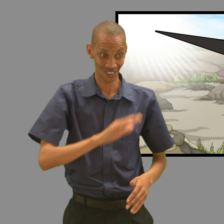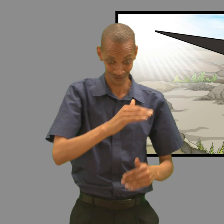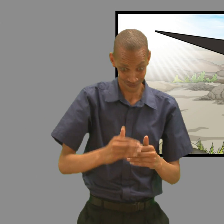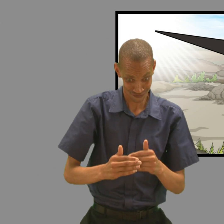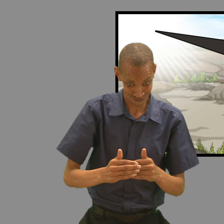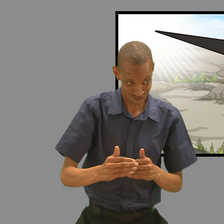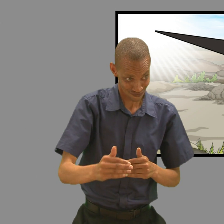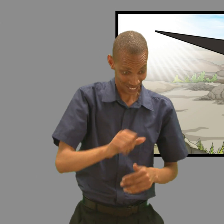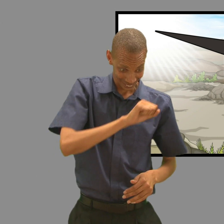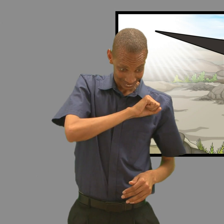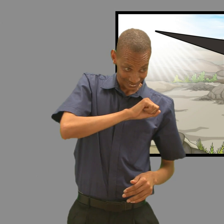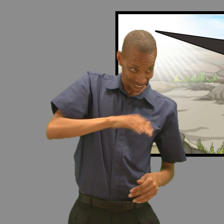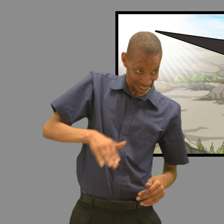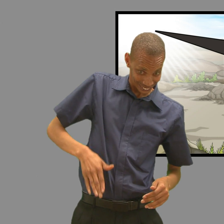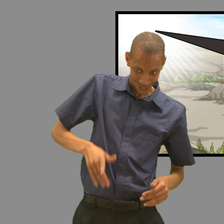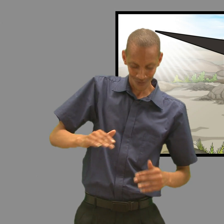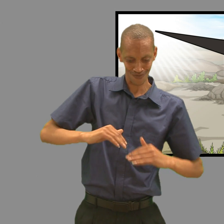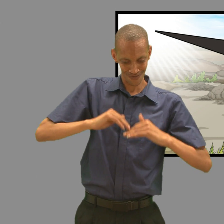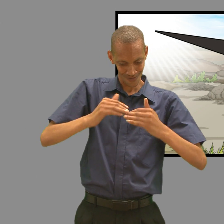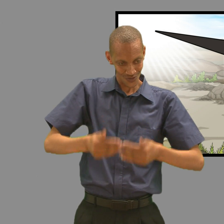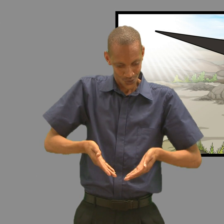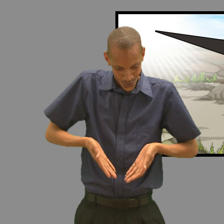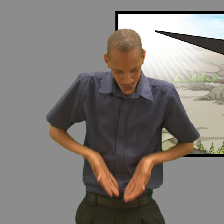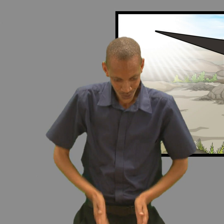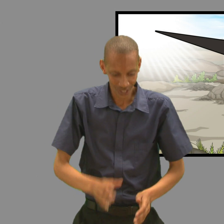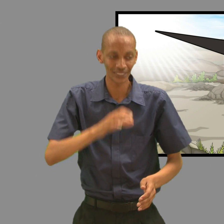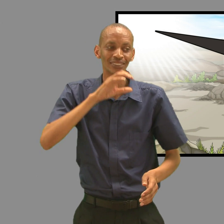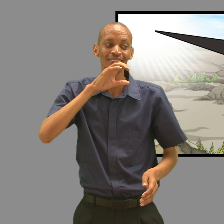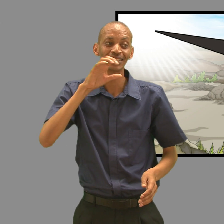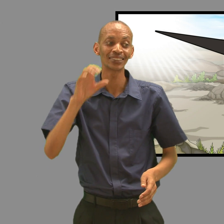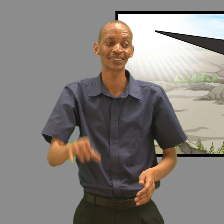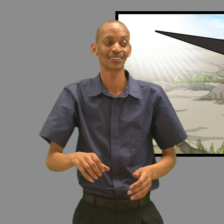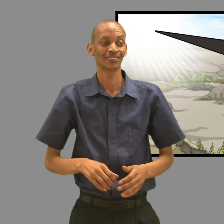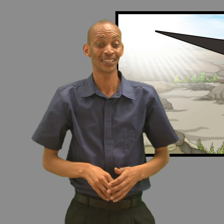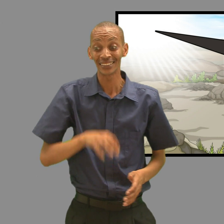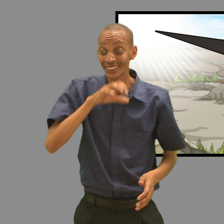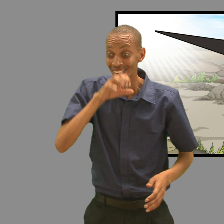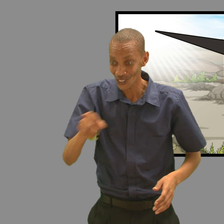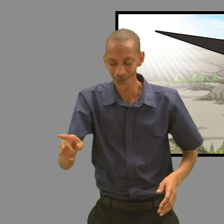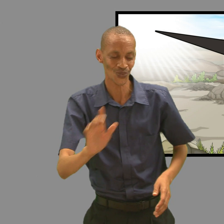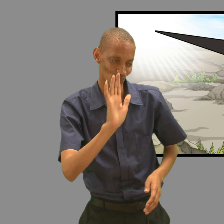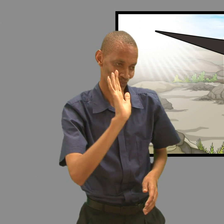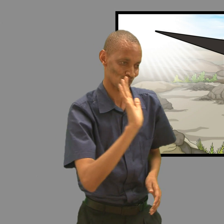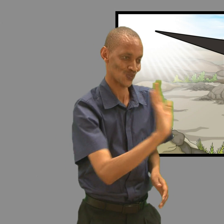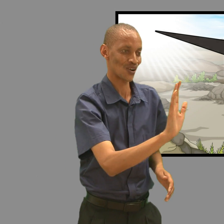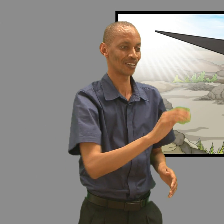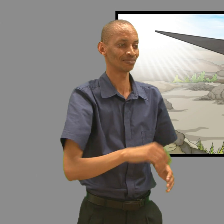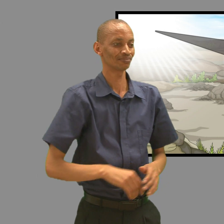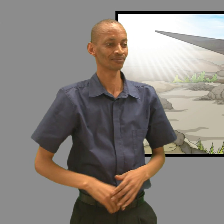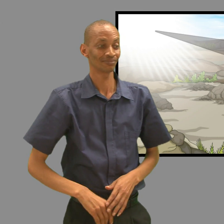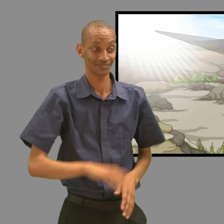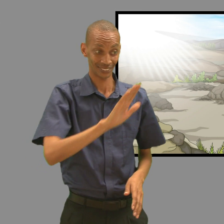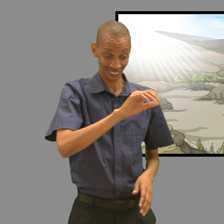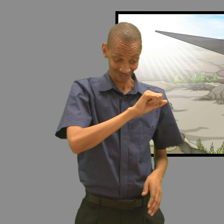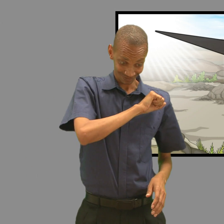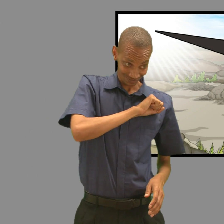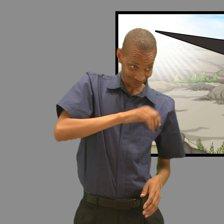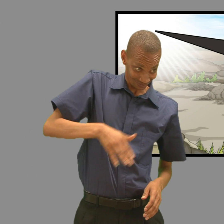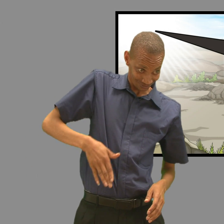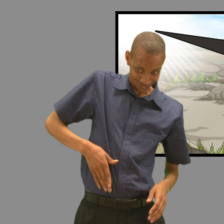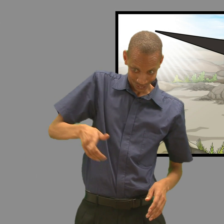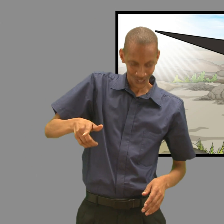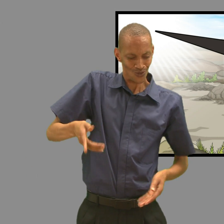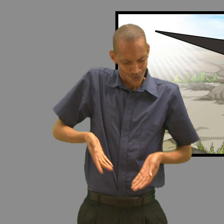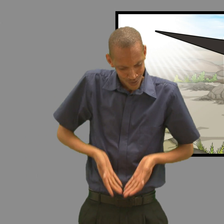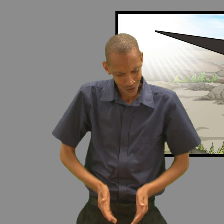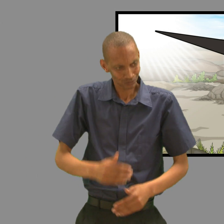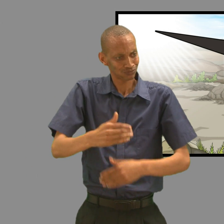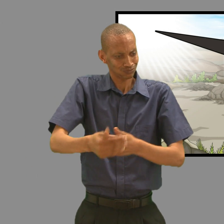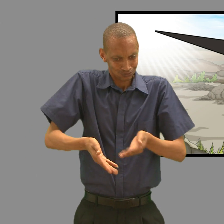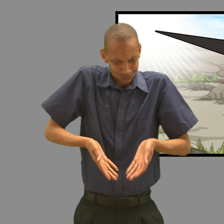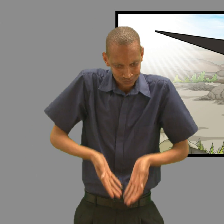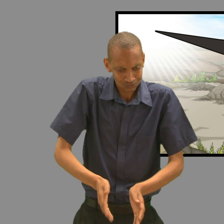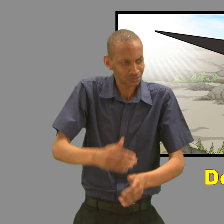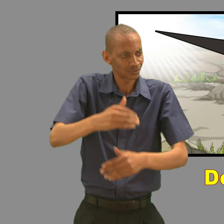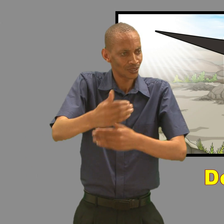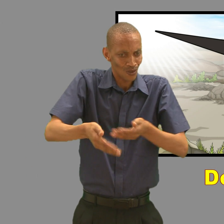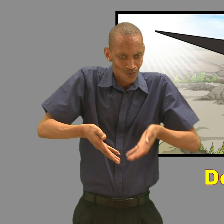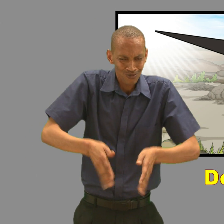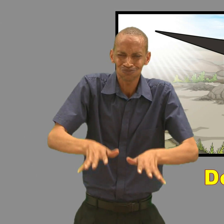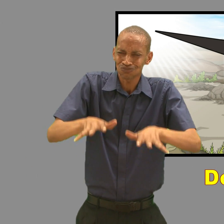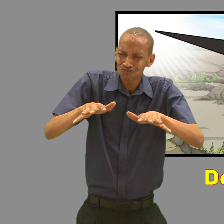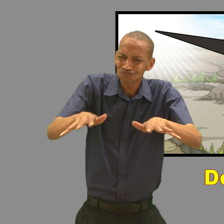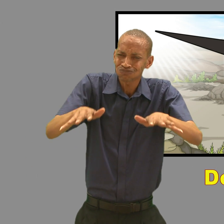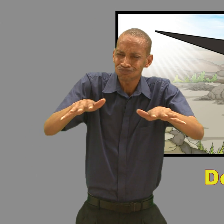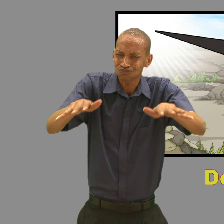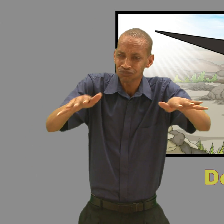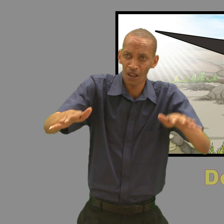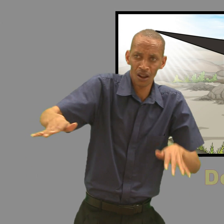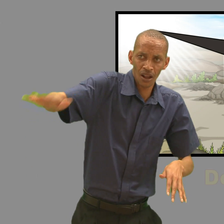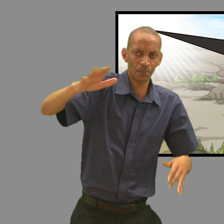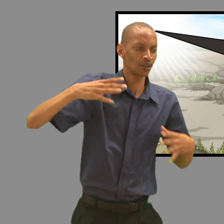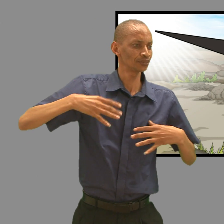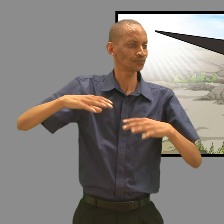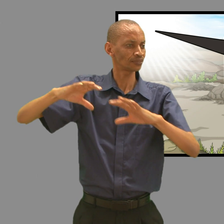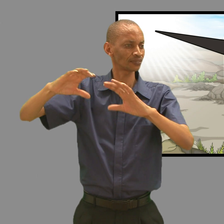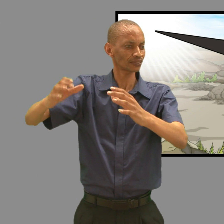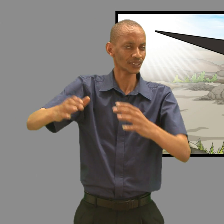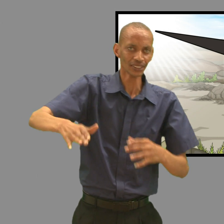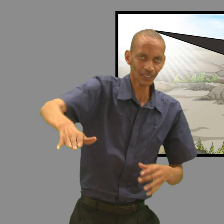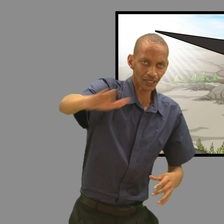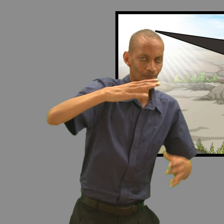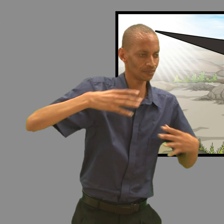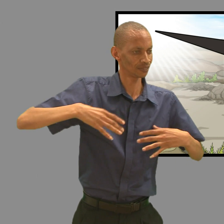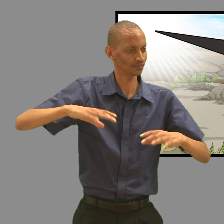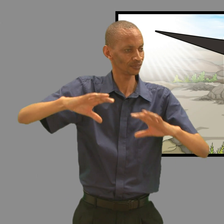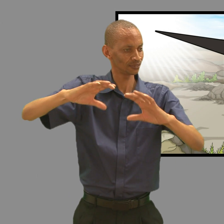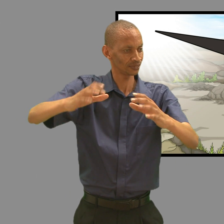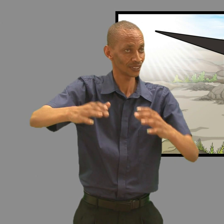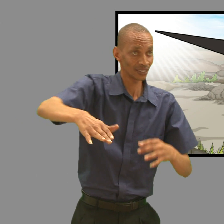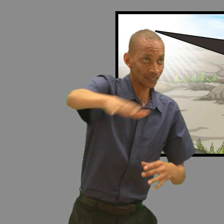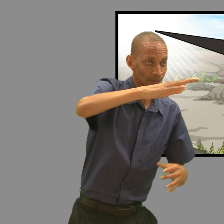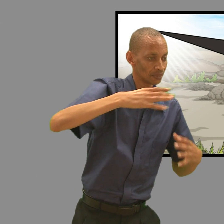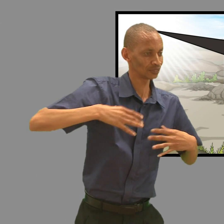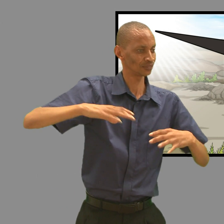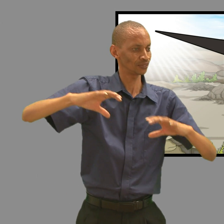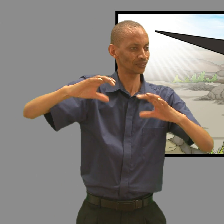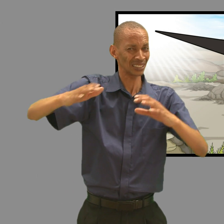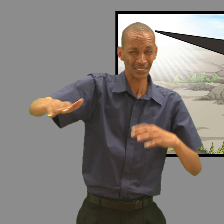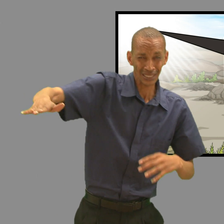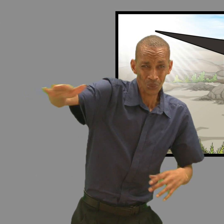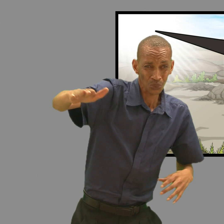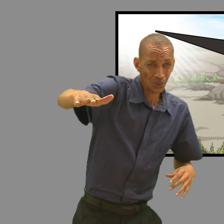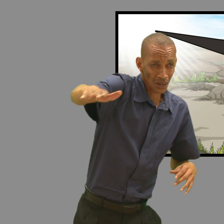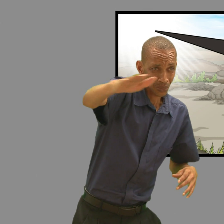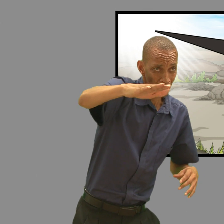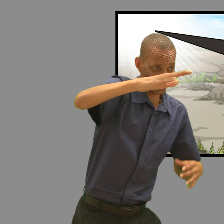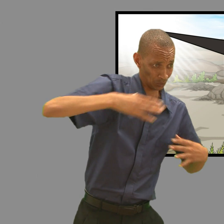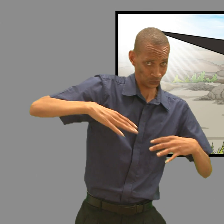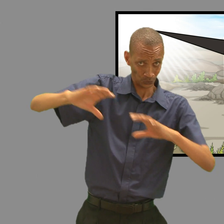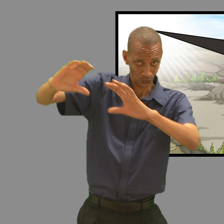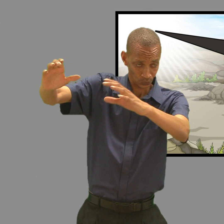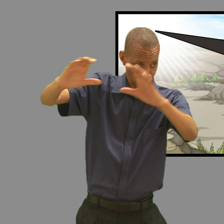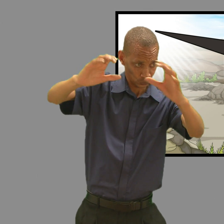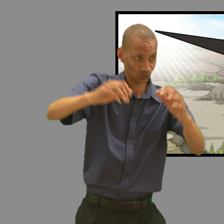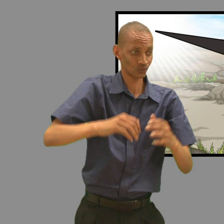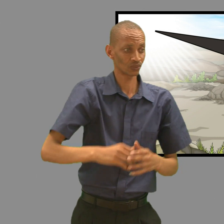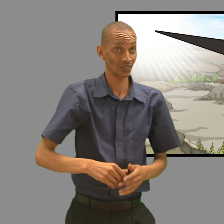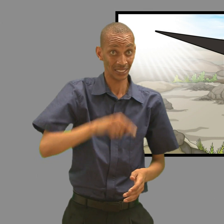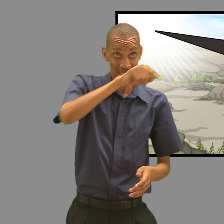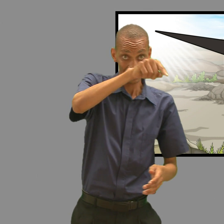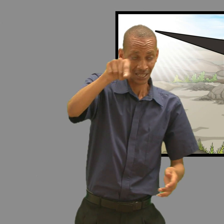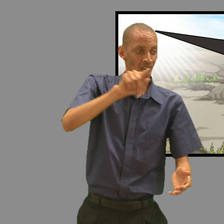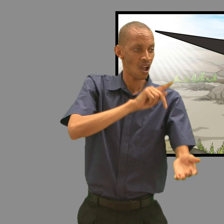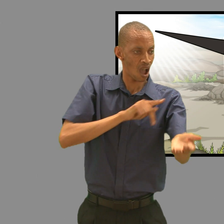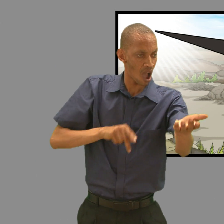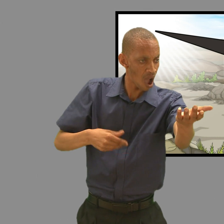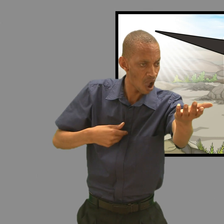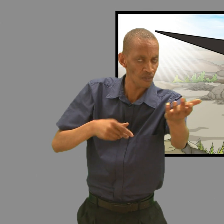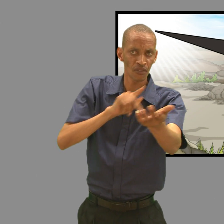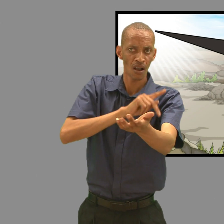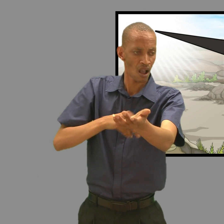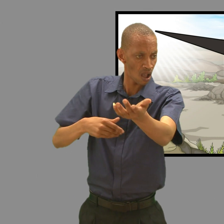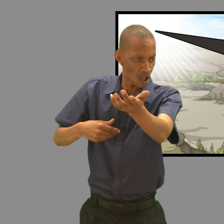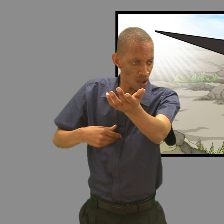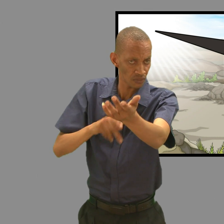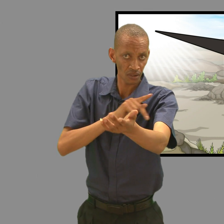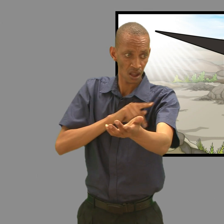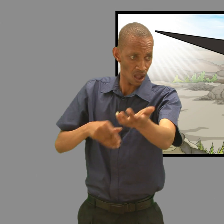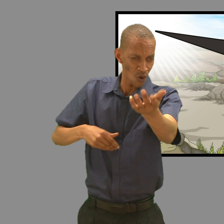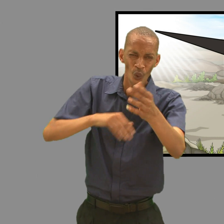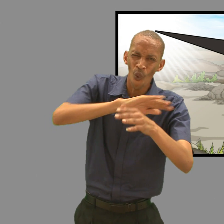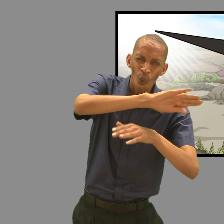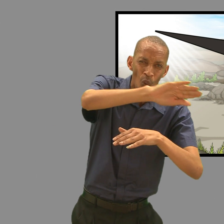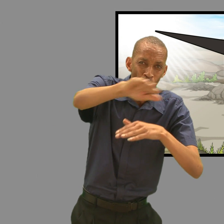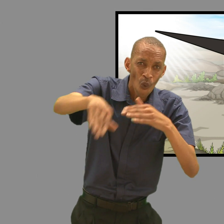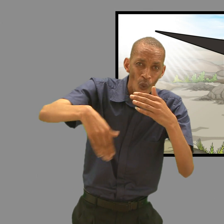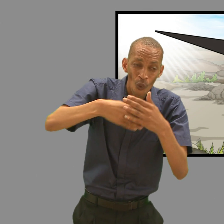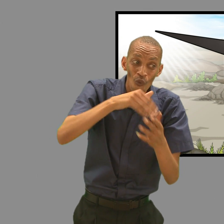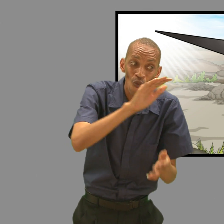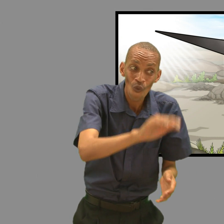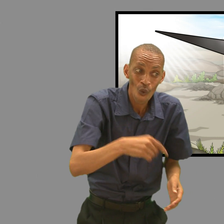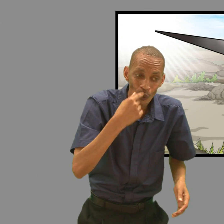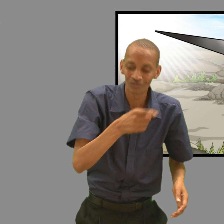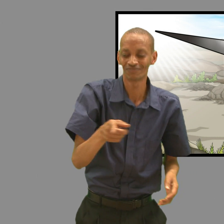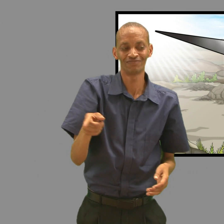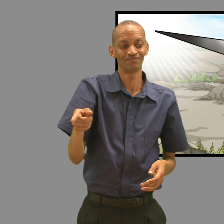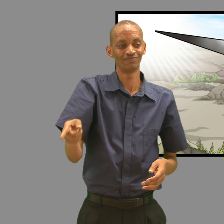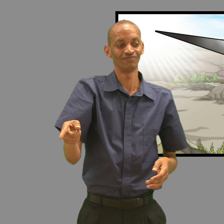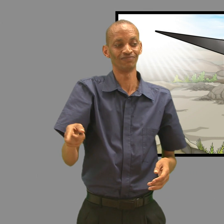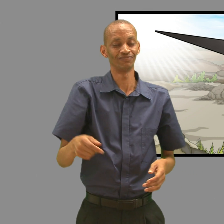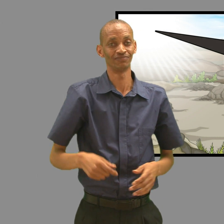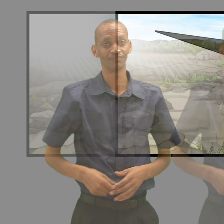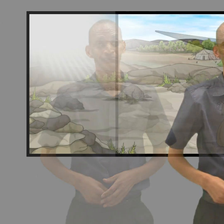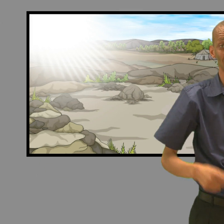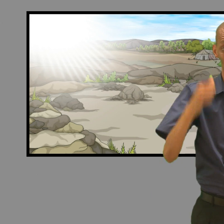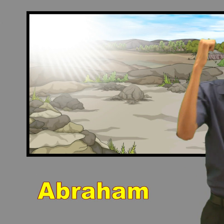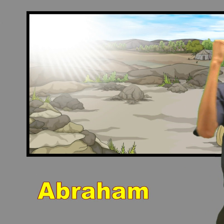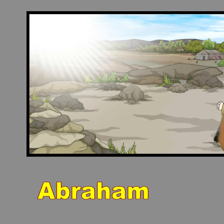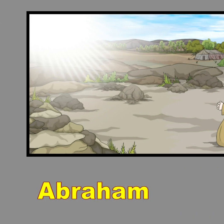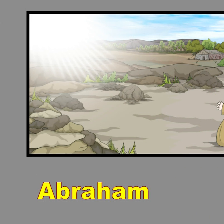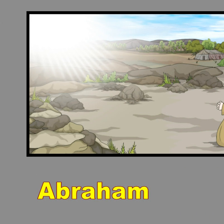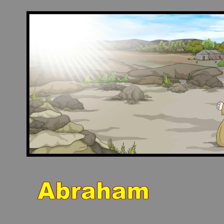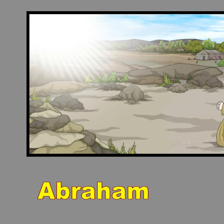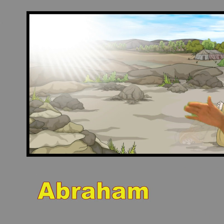And I will bless her and will surely give you a son by her. I will bless her, and she will be the mother of nations; kings of peoples will descend from her.”